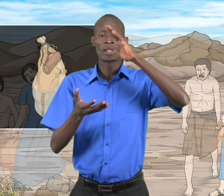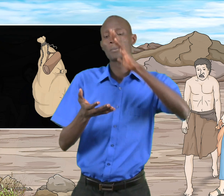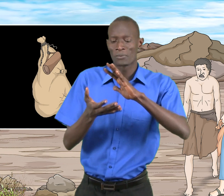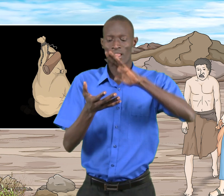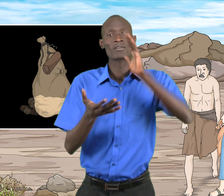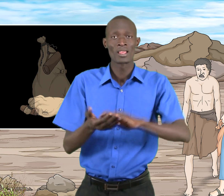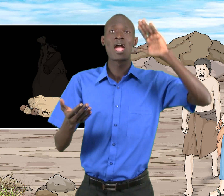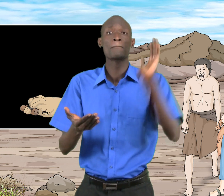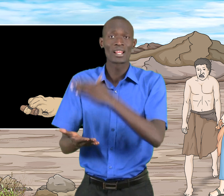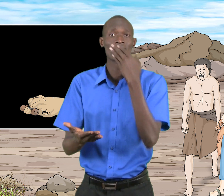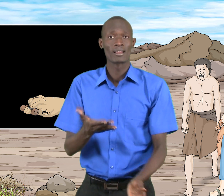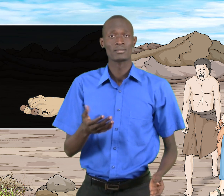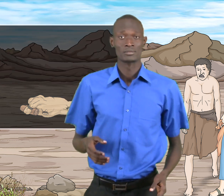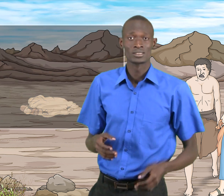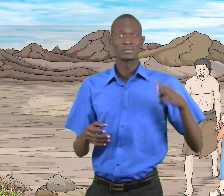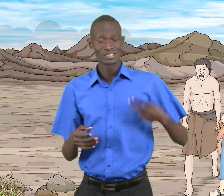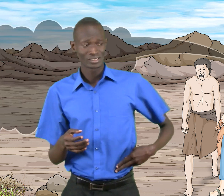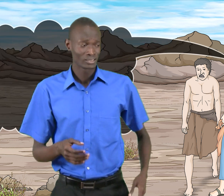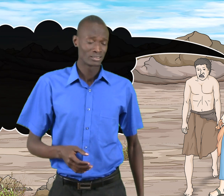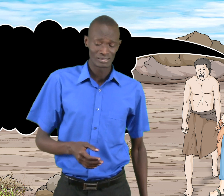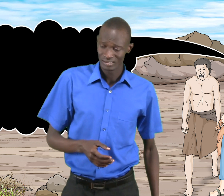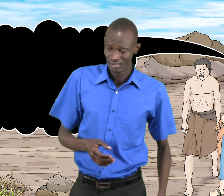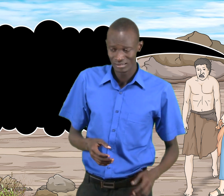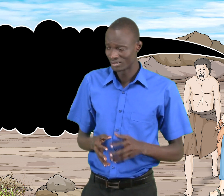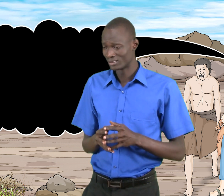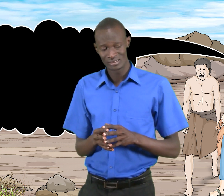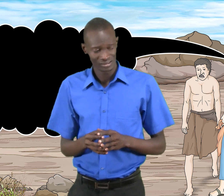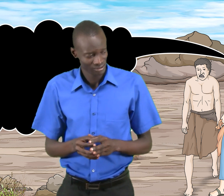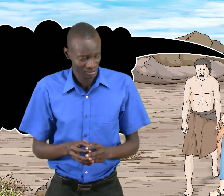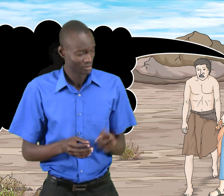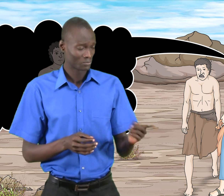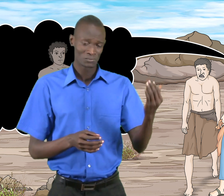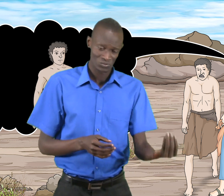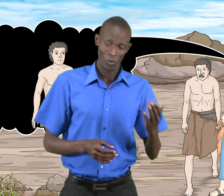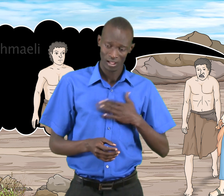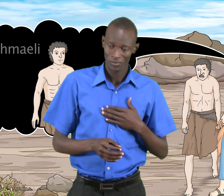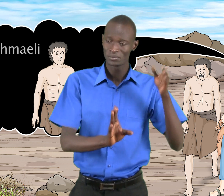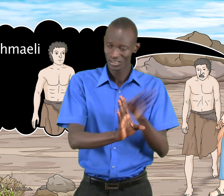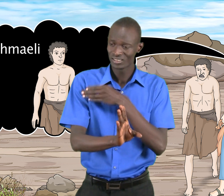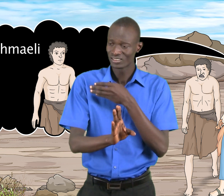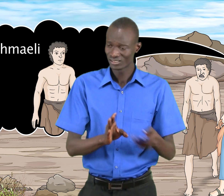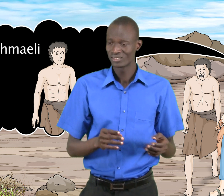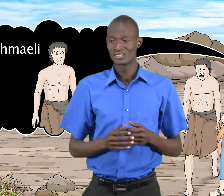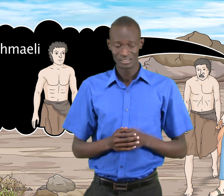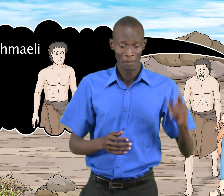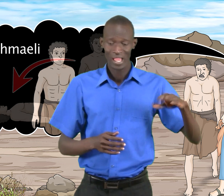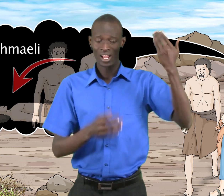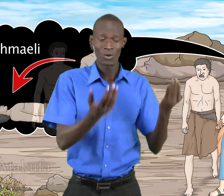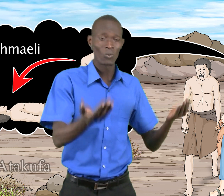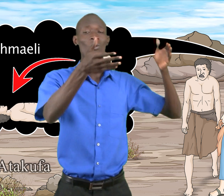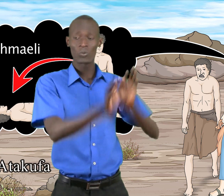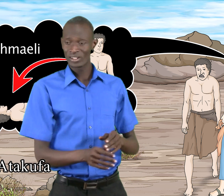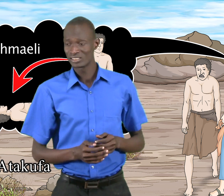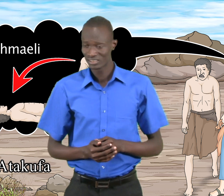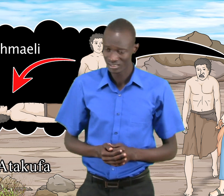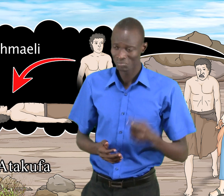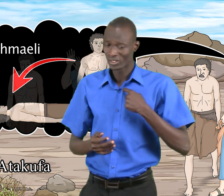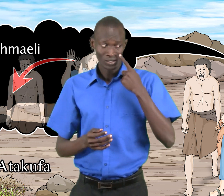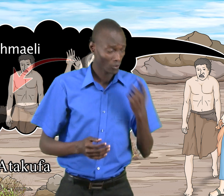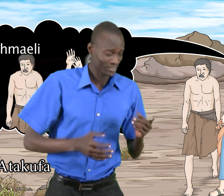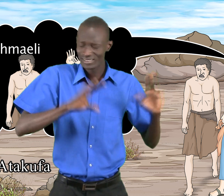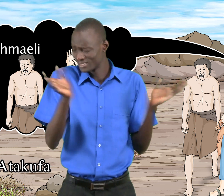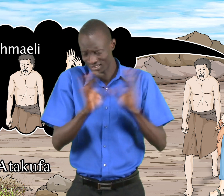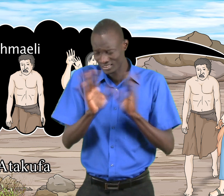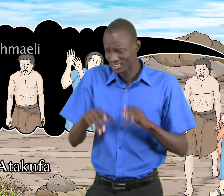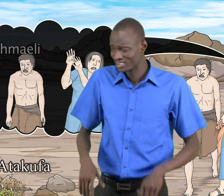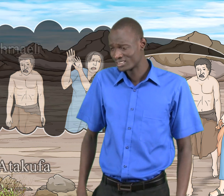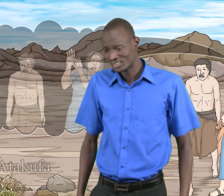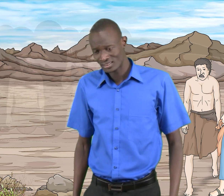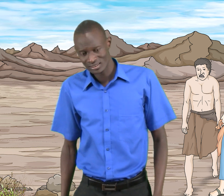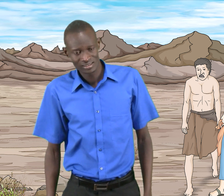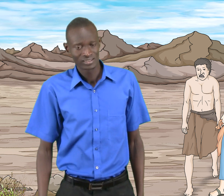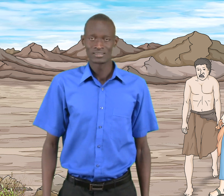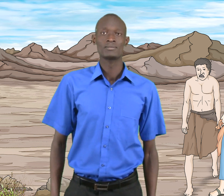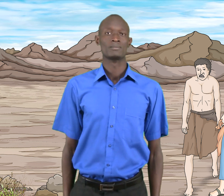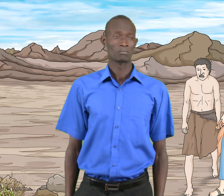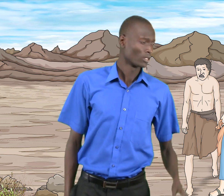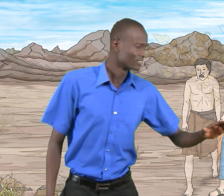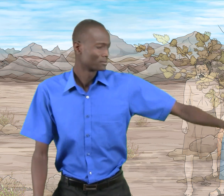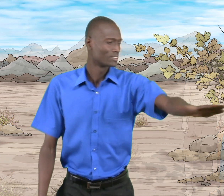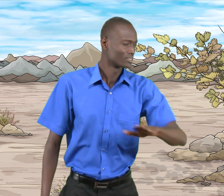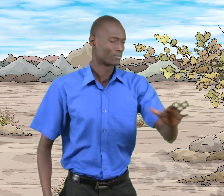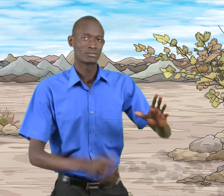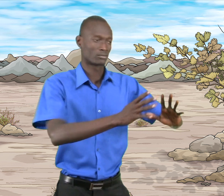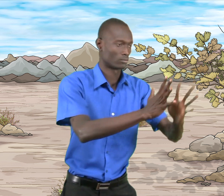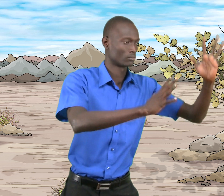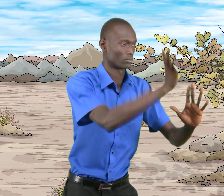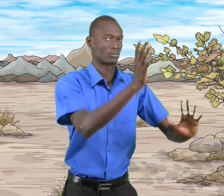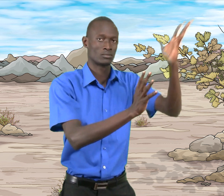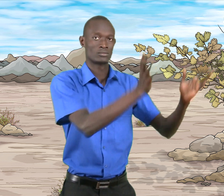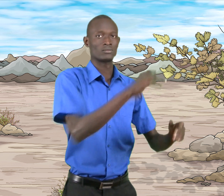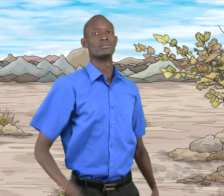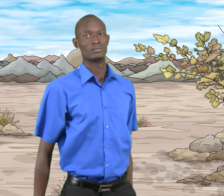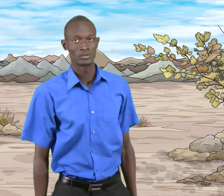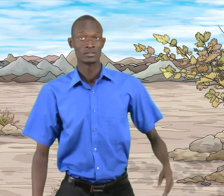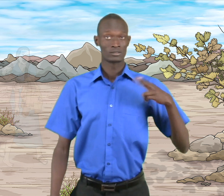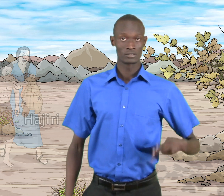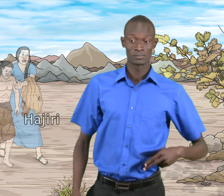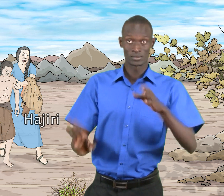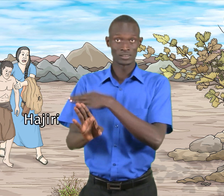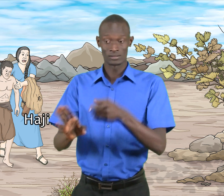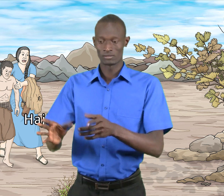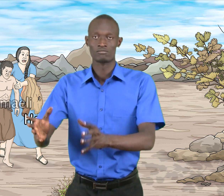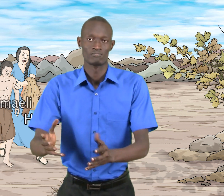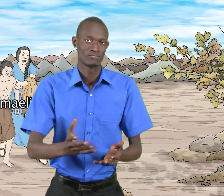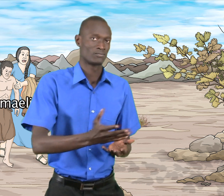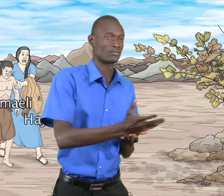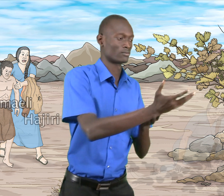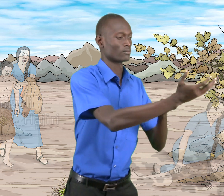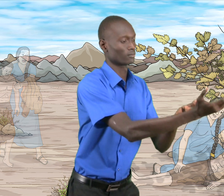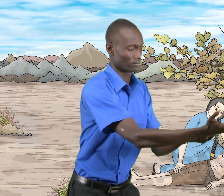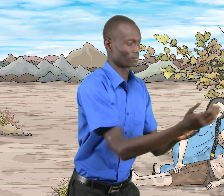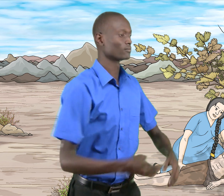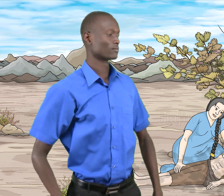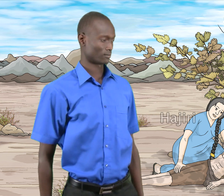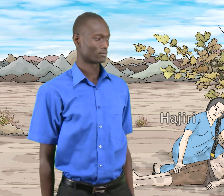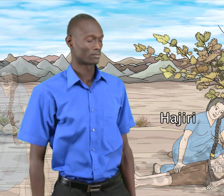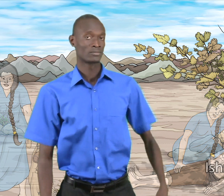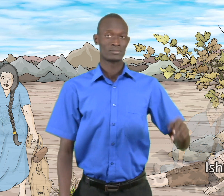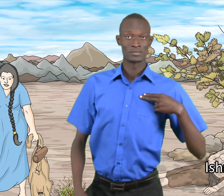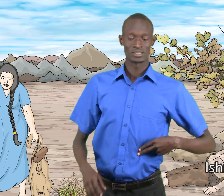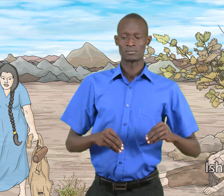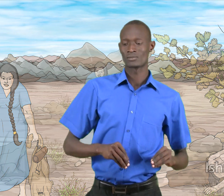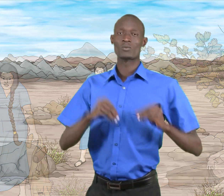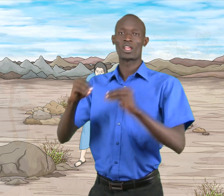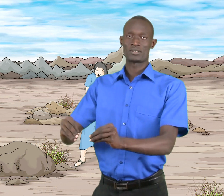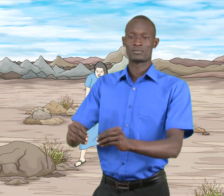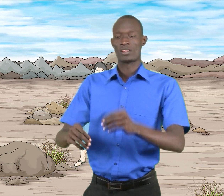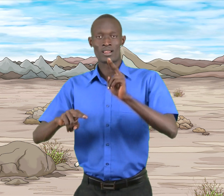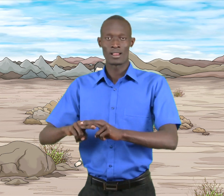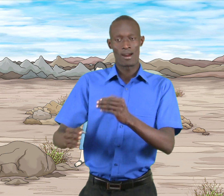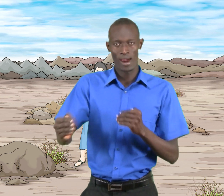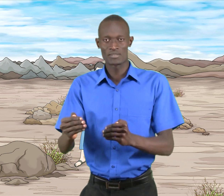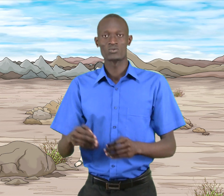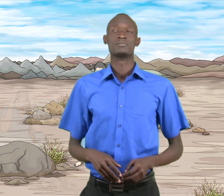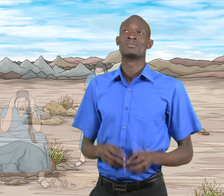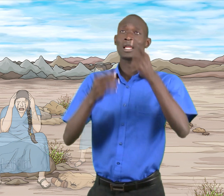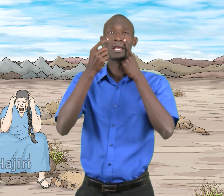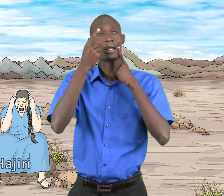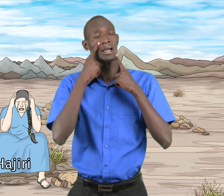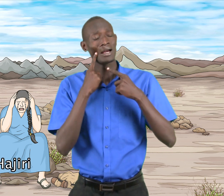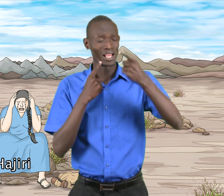Then she went off and sat down nearby, about a bowshot away, for she said, “I cannot bear to watch the boy die!”